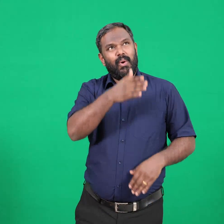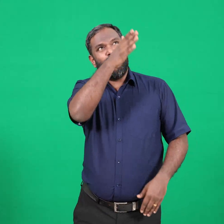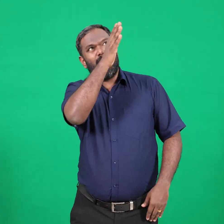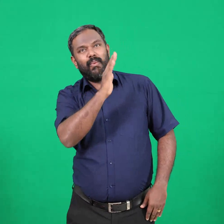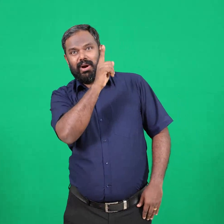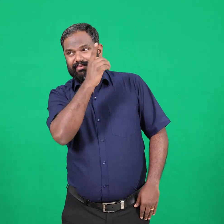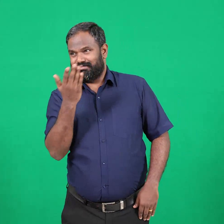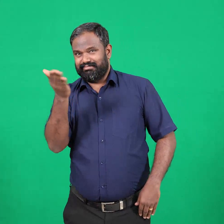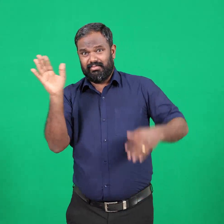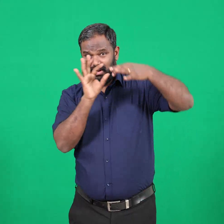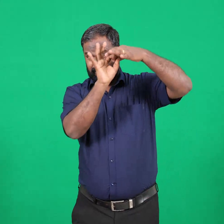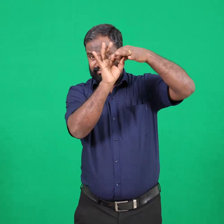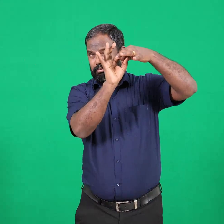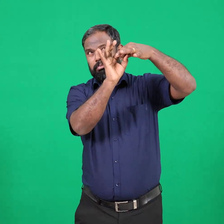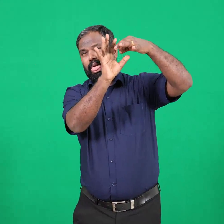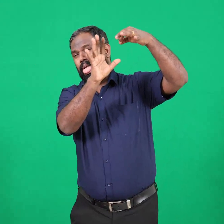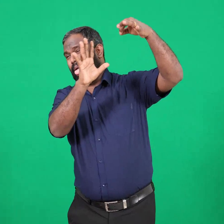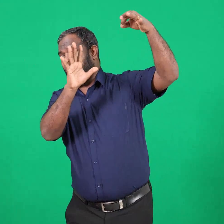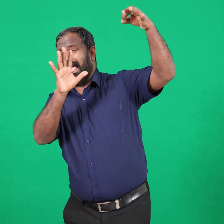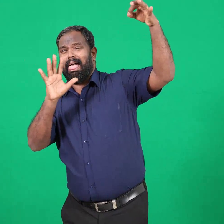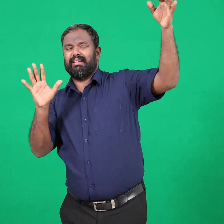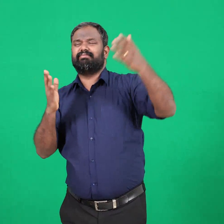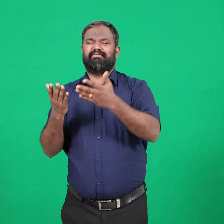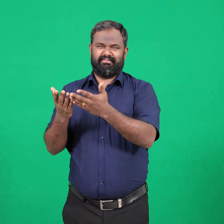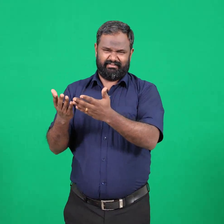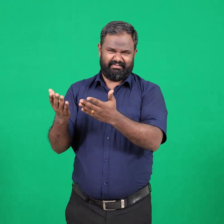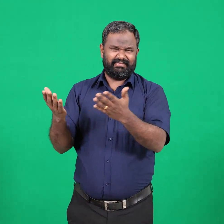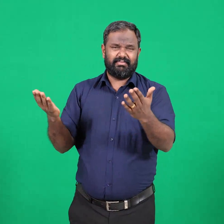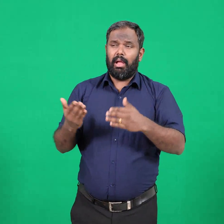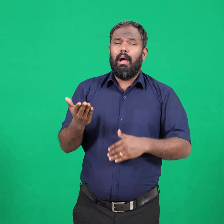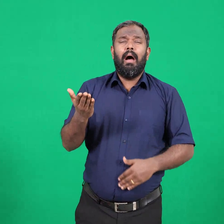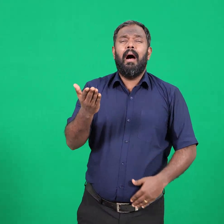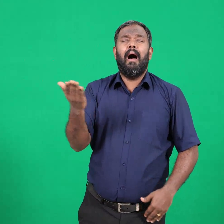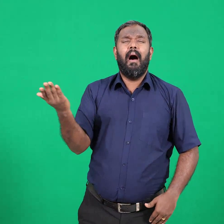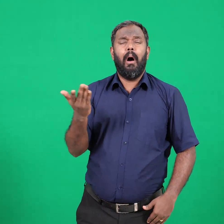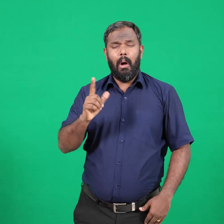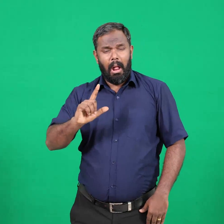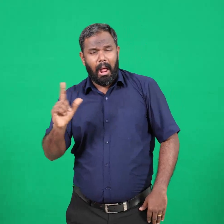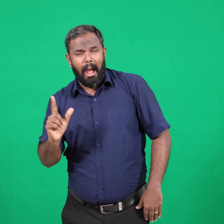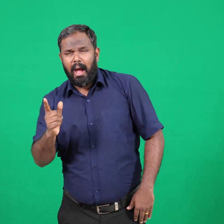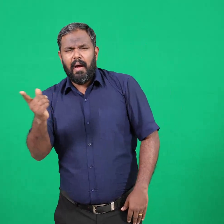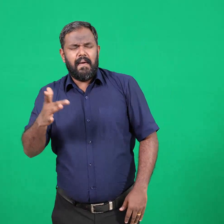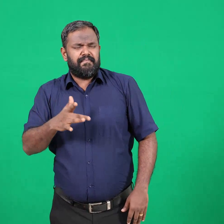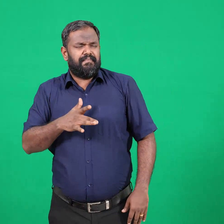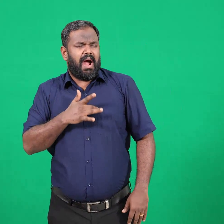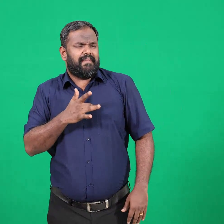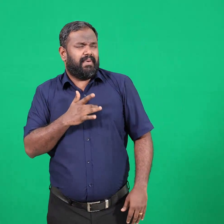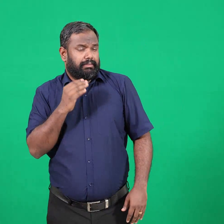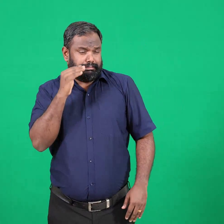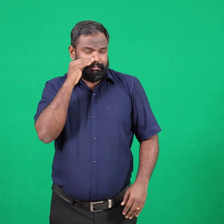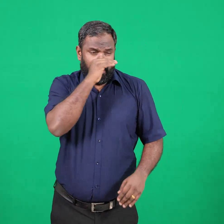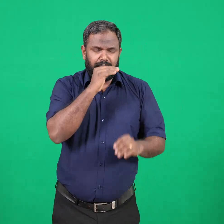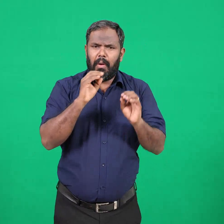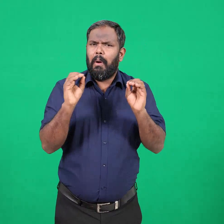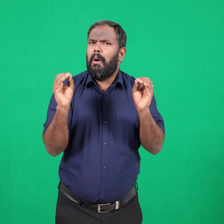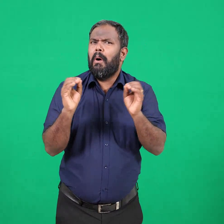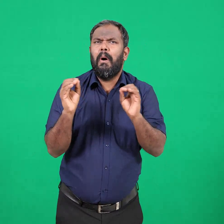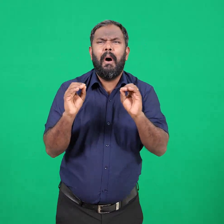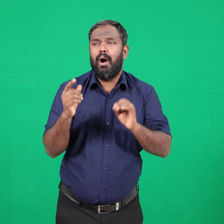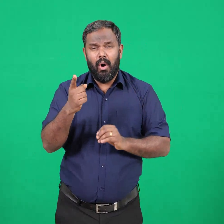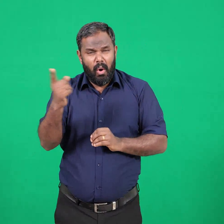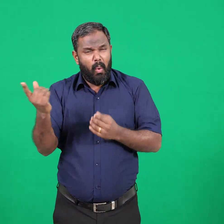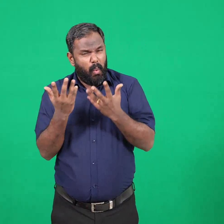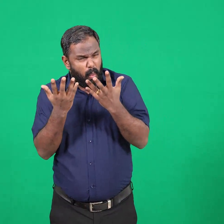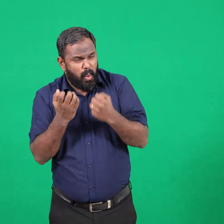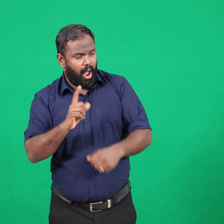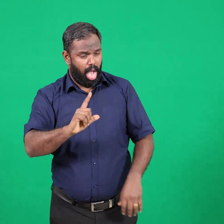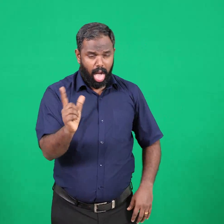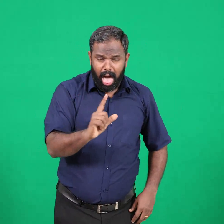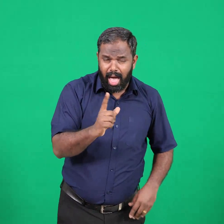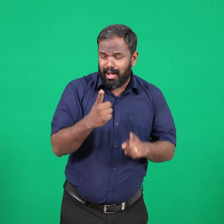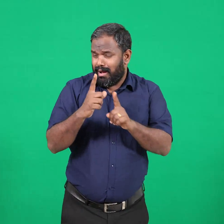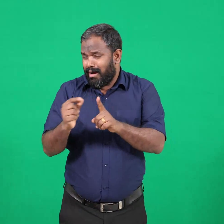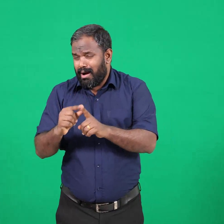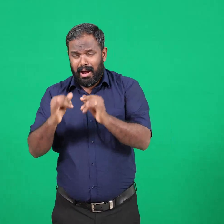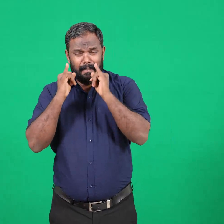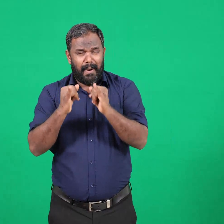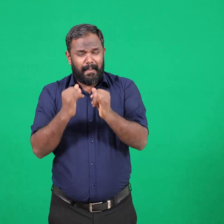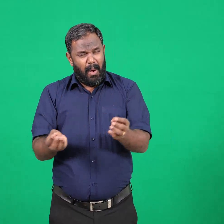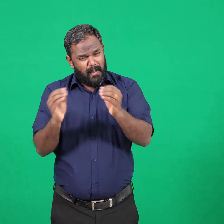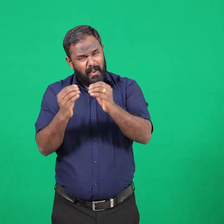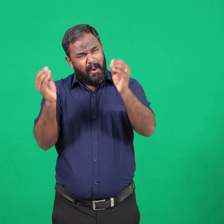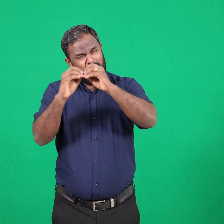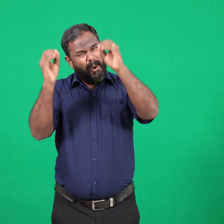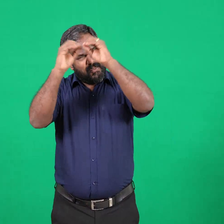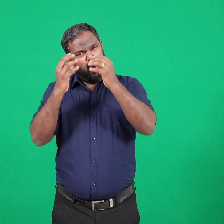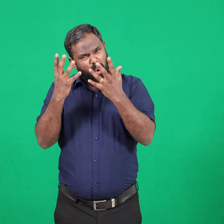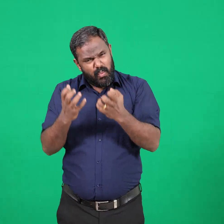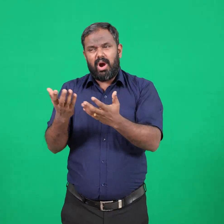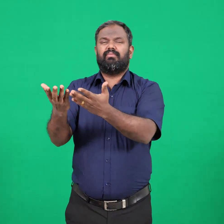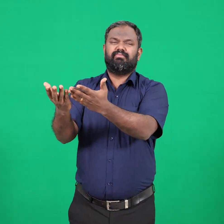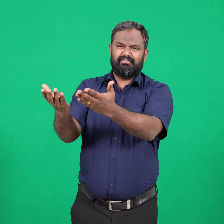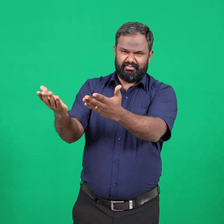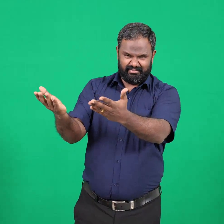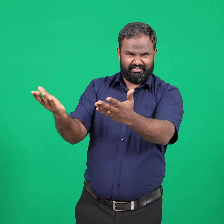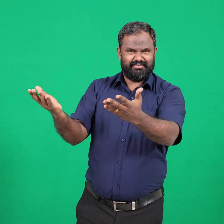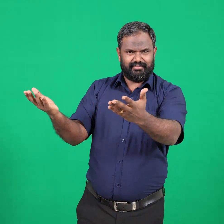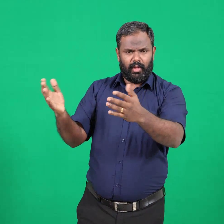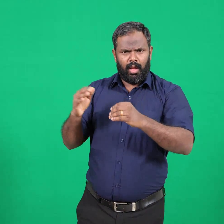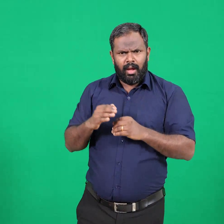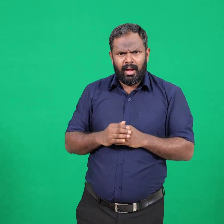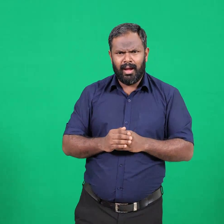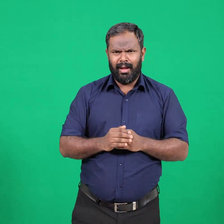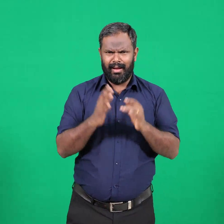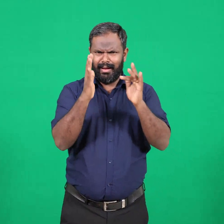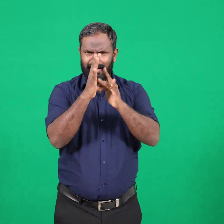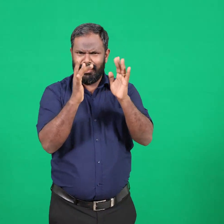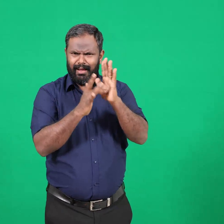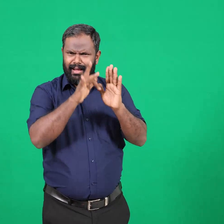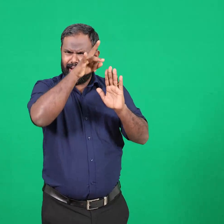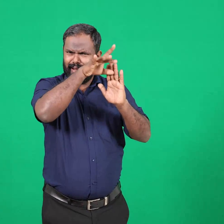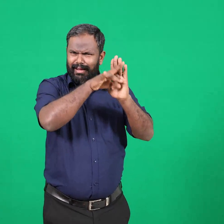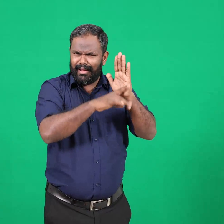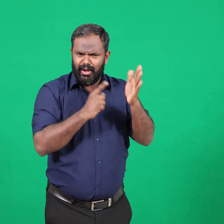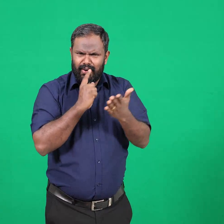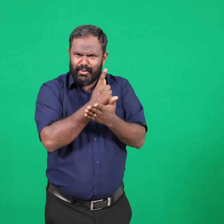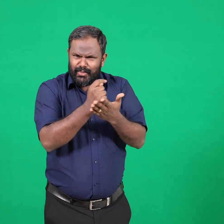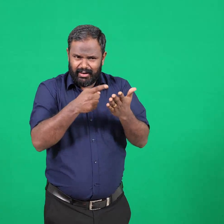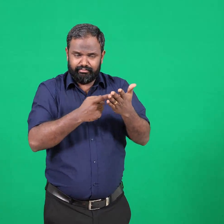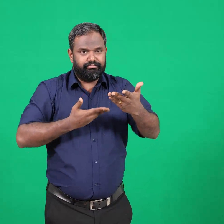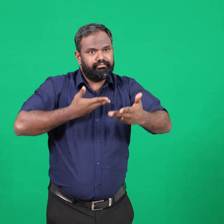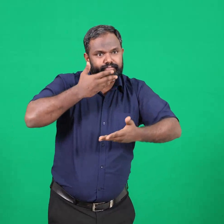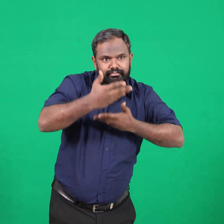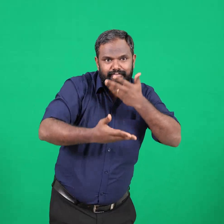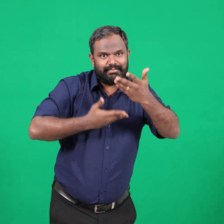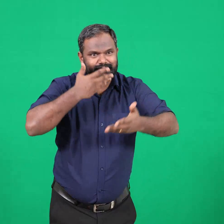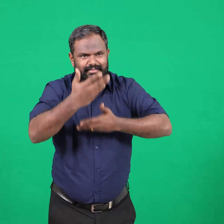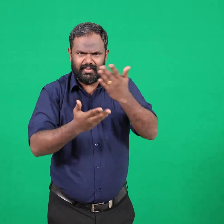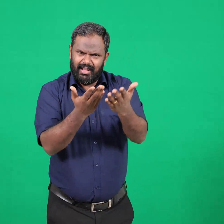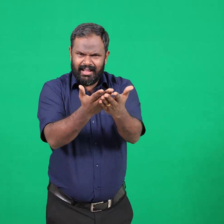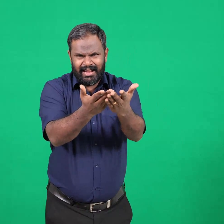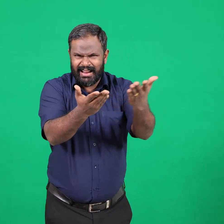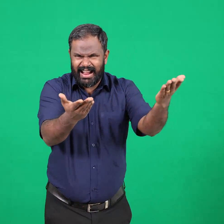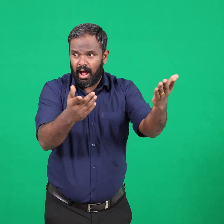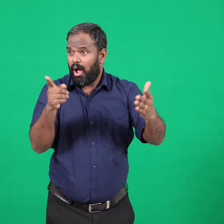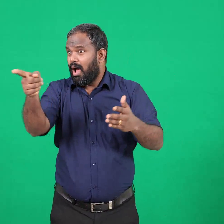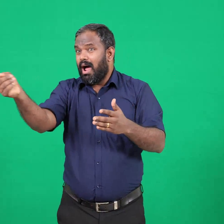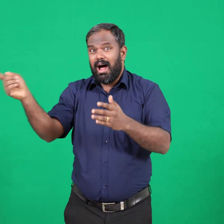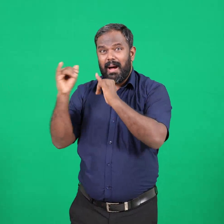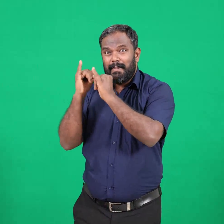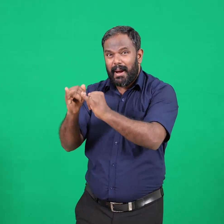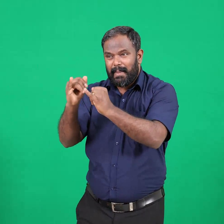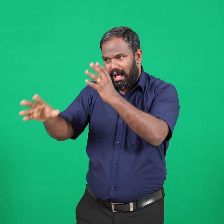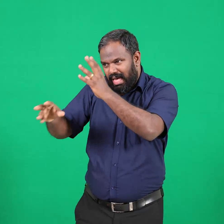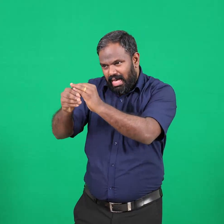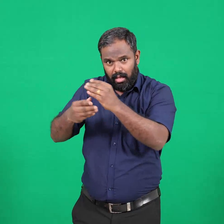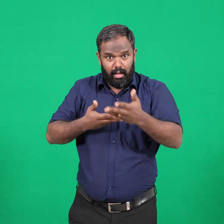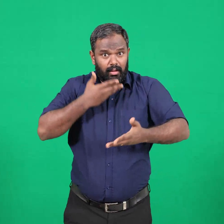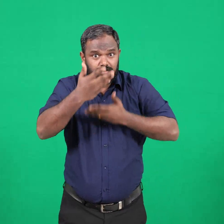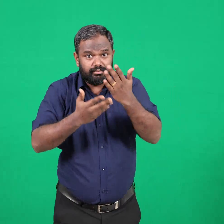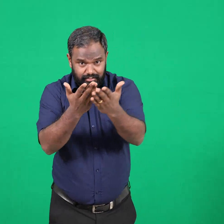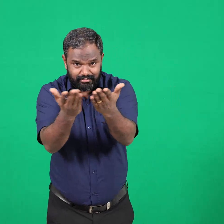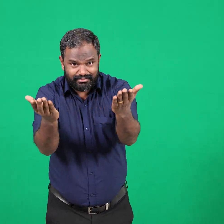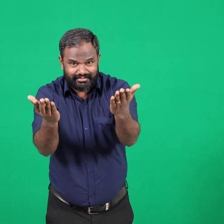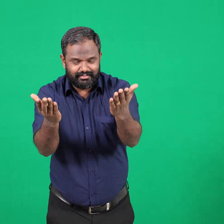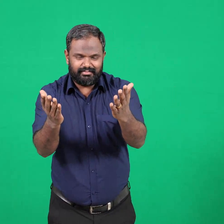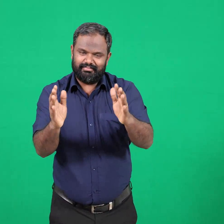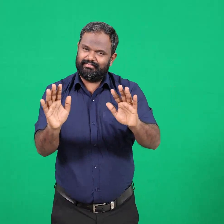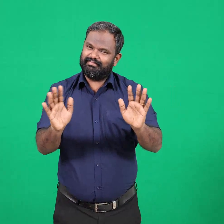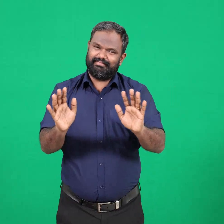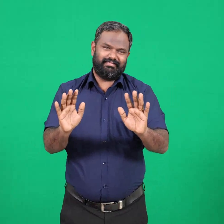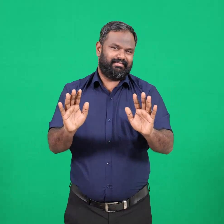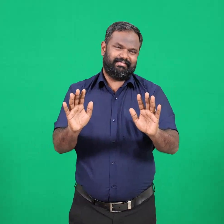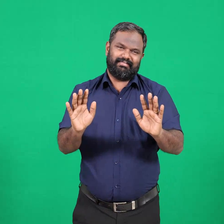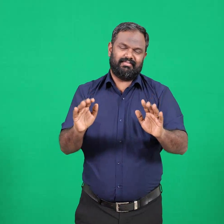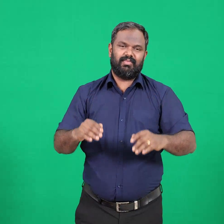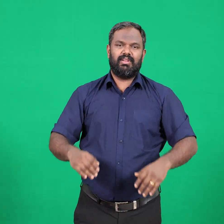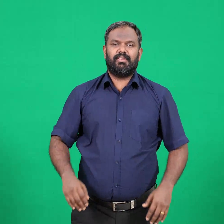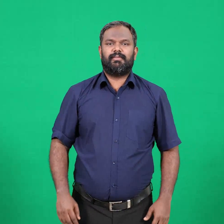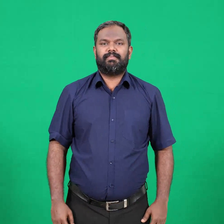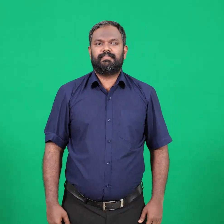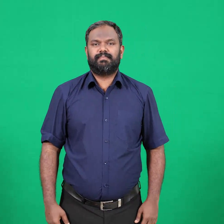Having lost all sense of shame, they have given themselves over to sensuality for the practice of every kind of impurity, with a craving for more.